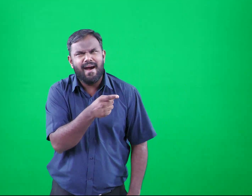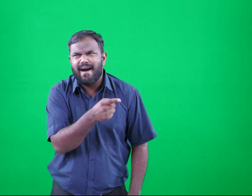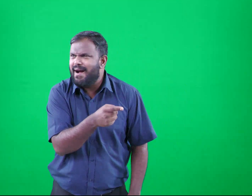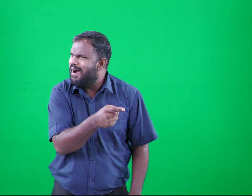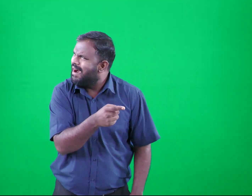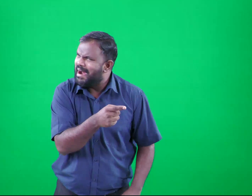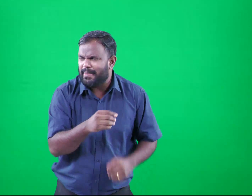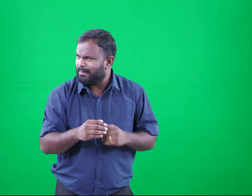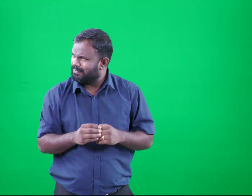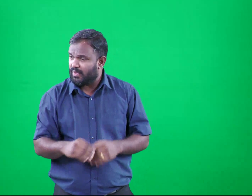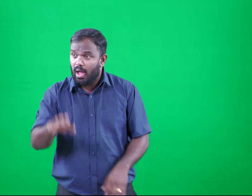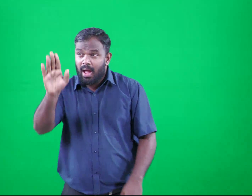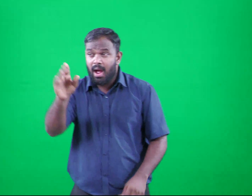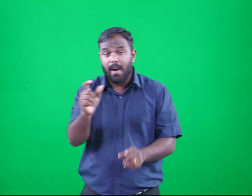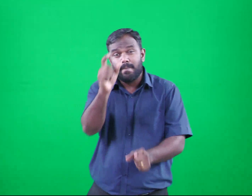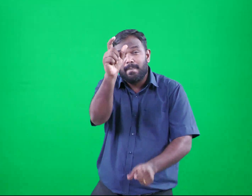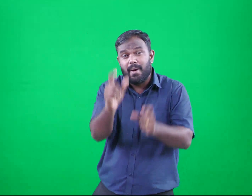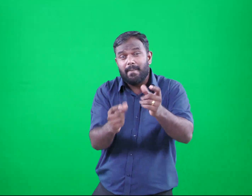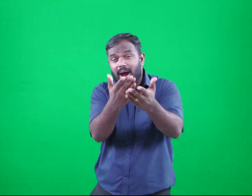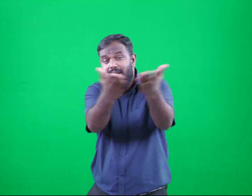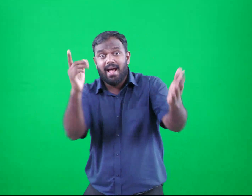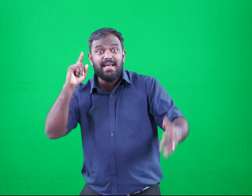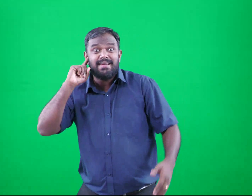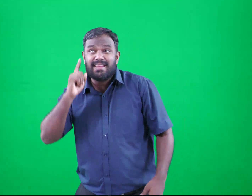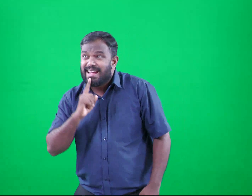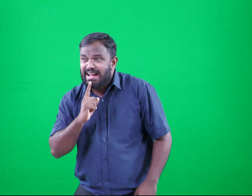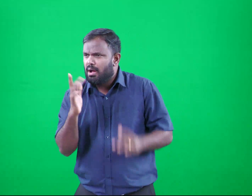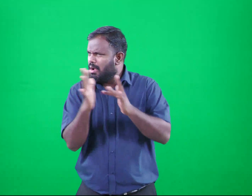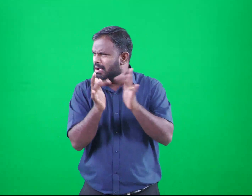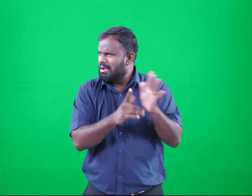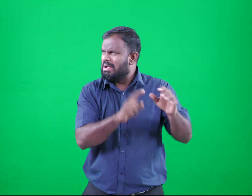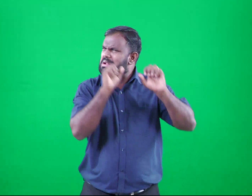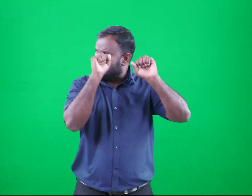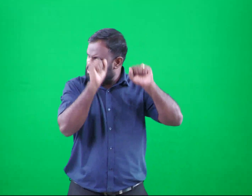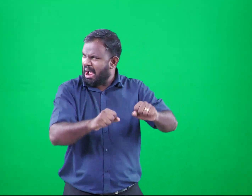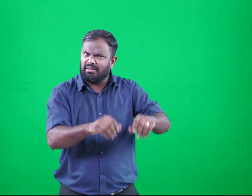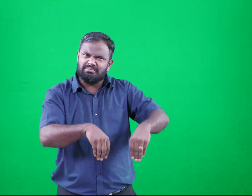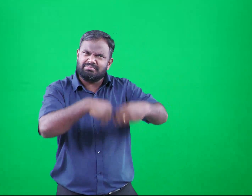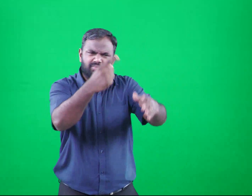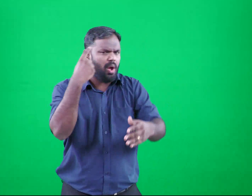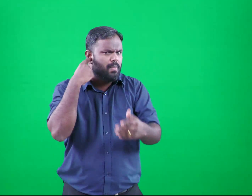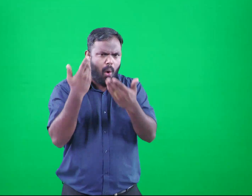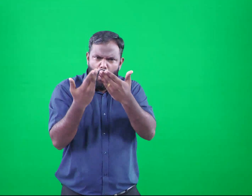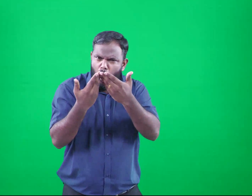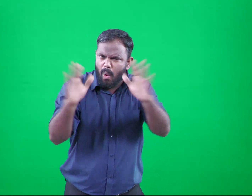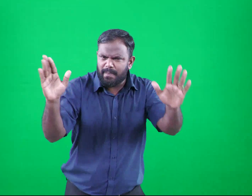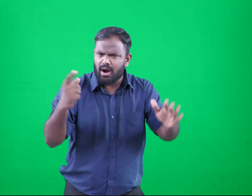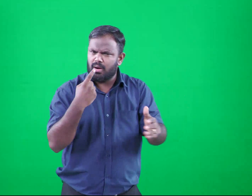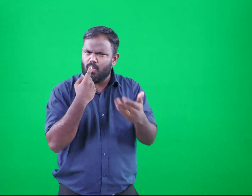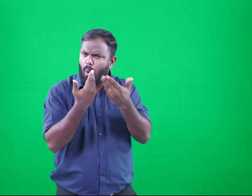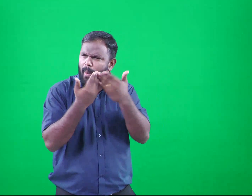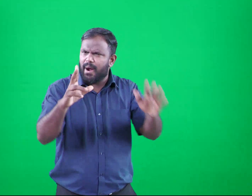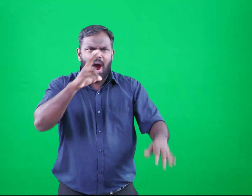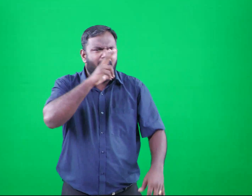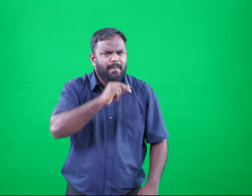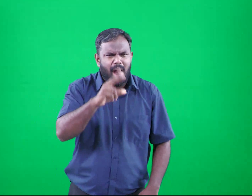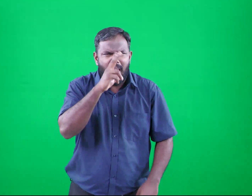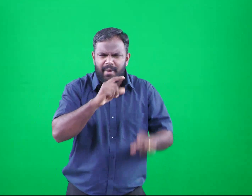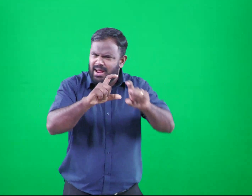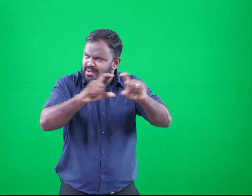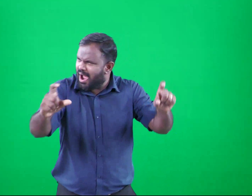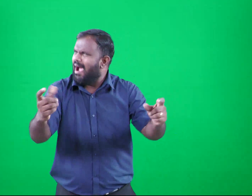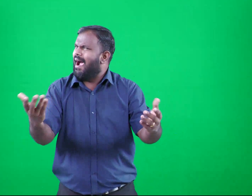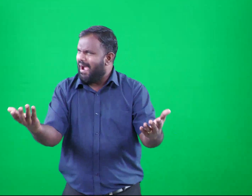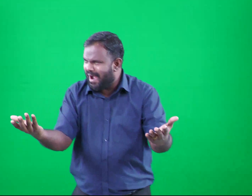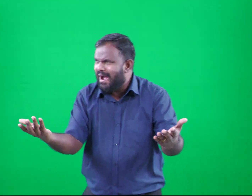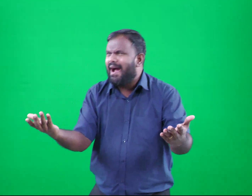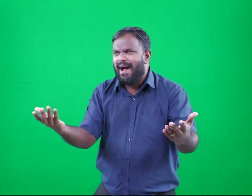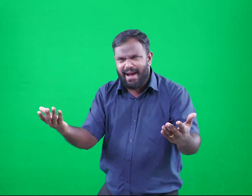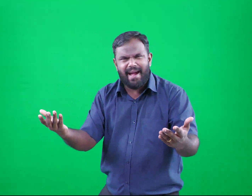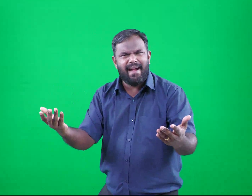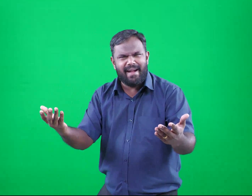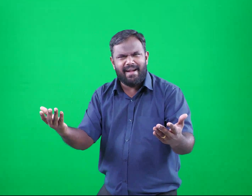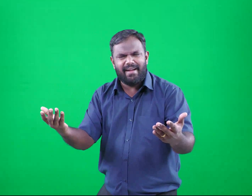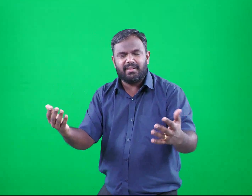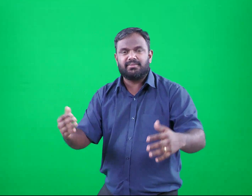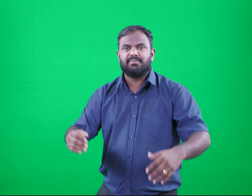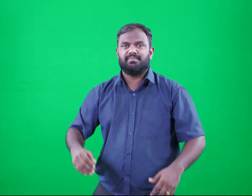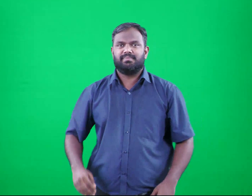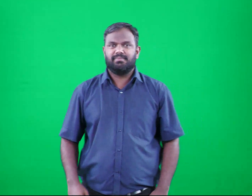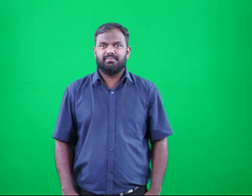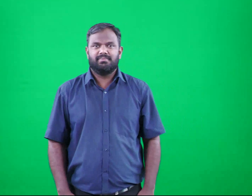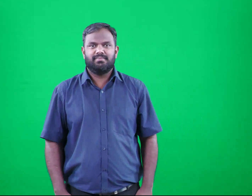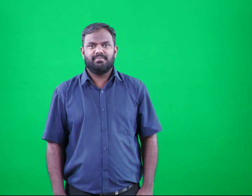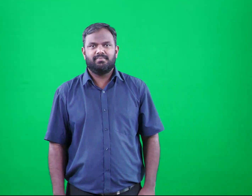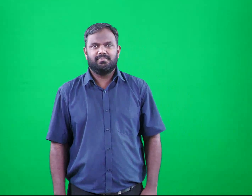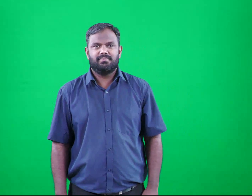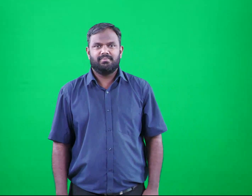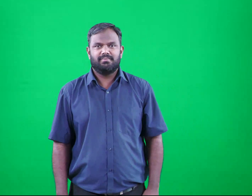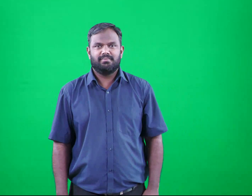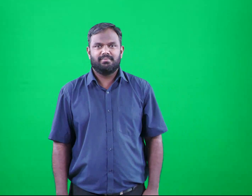He makes even the deaf hear and the mute speak!"